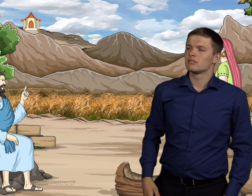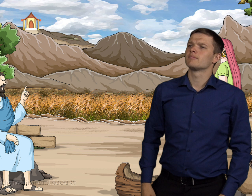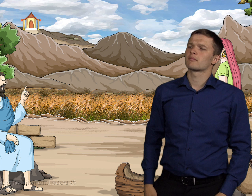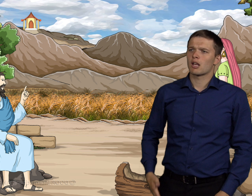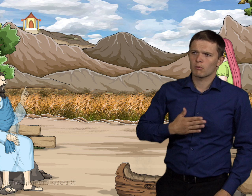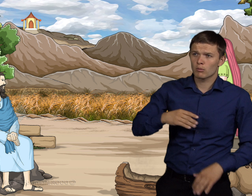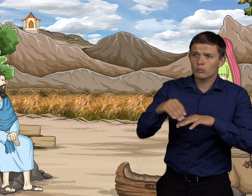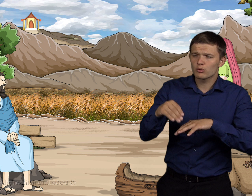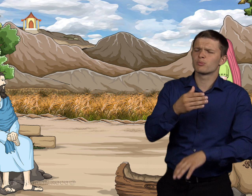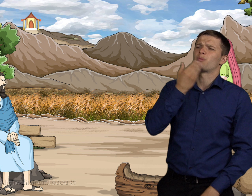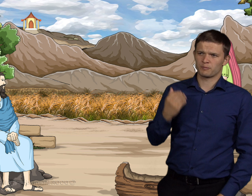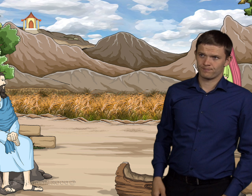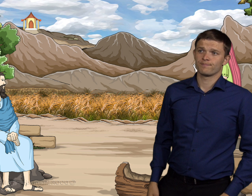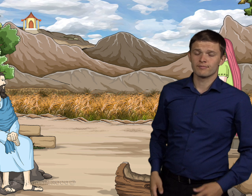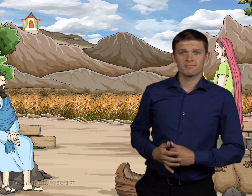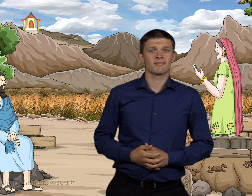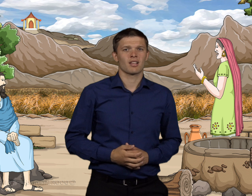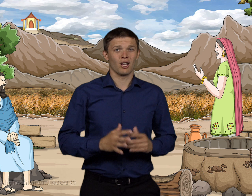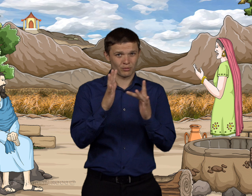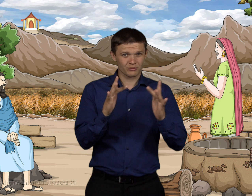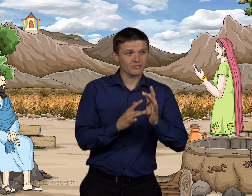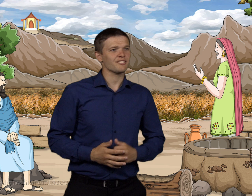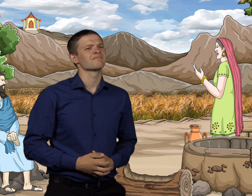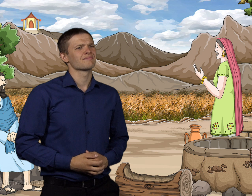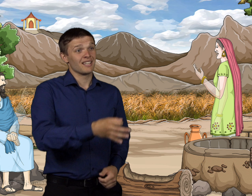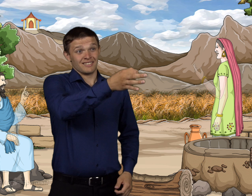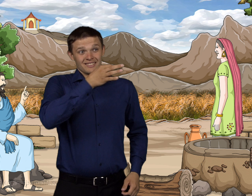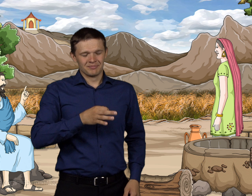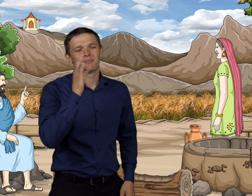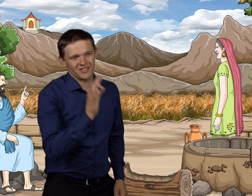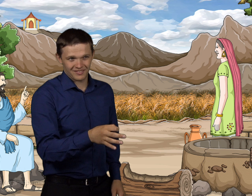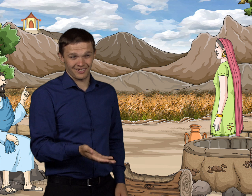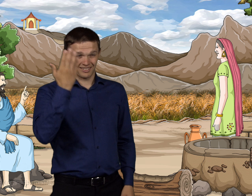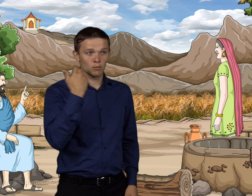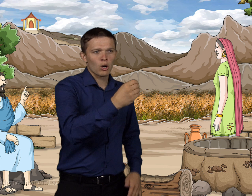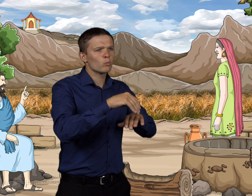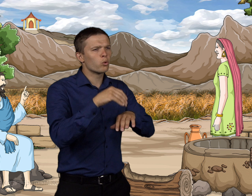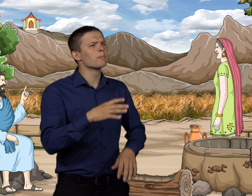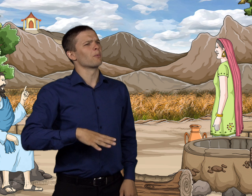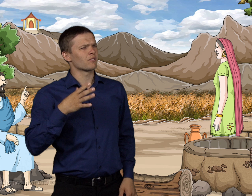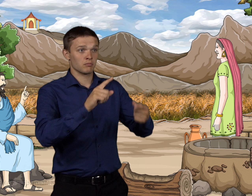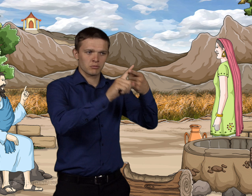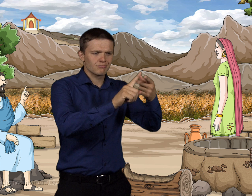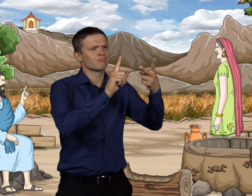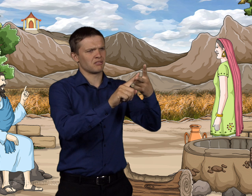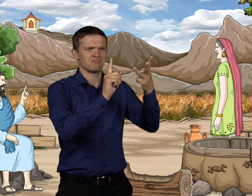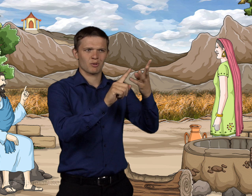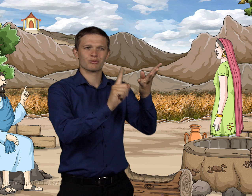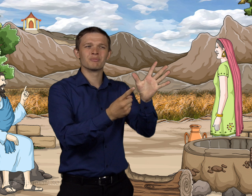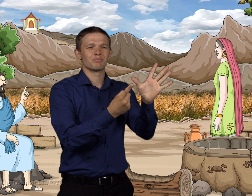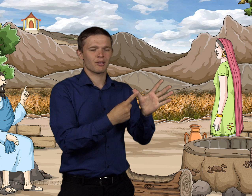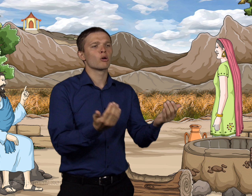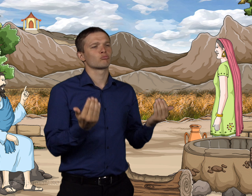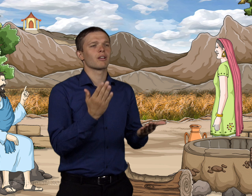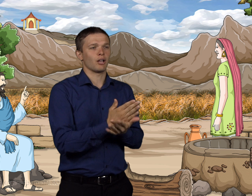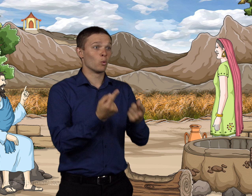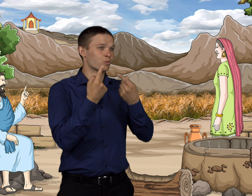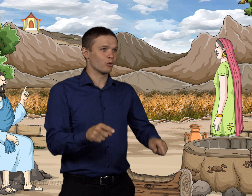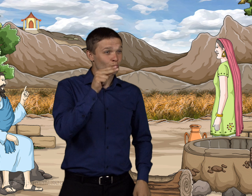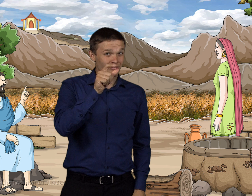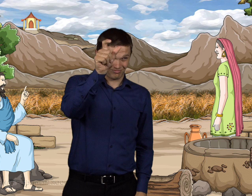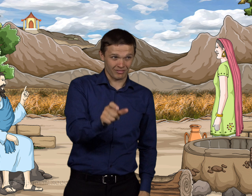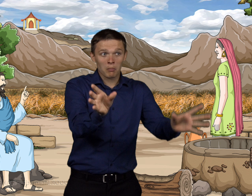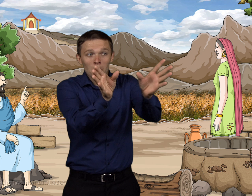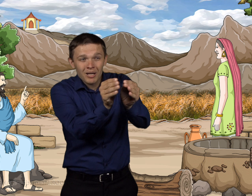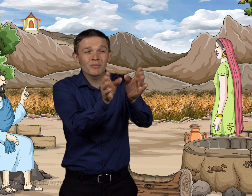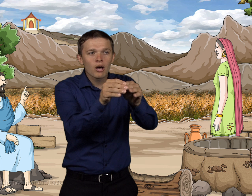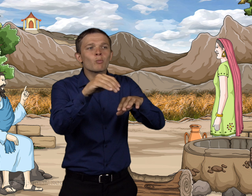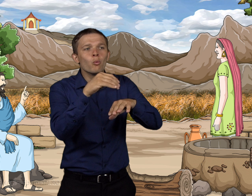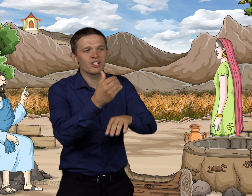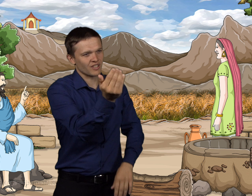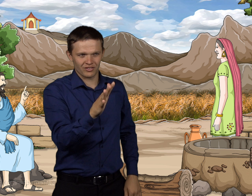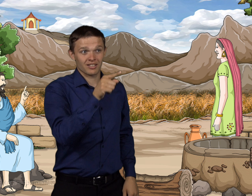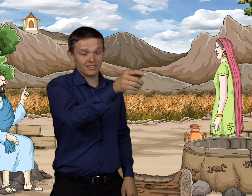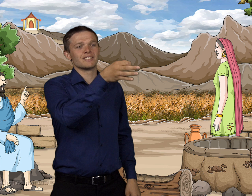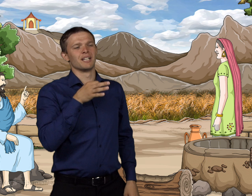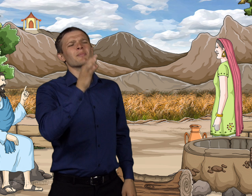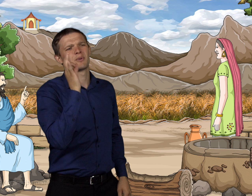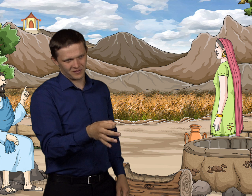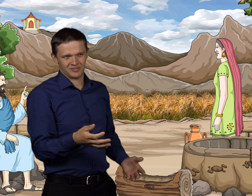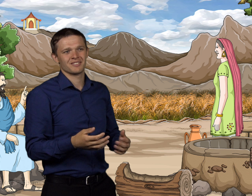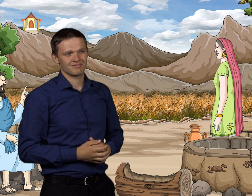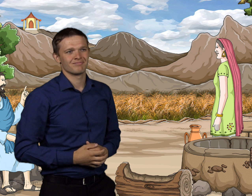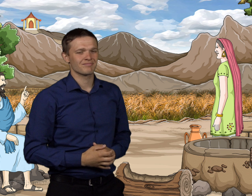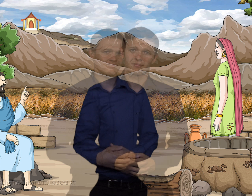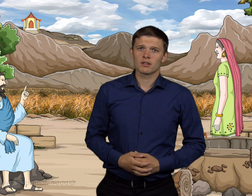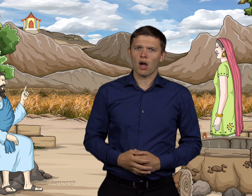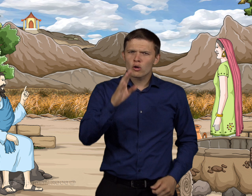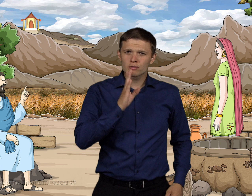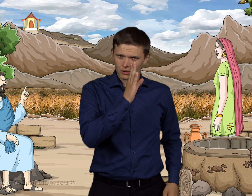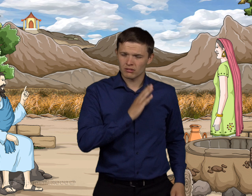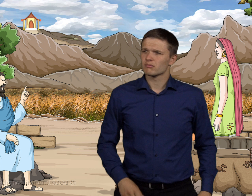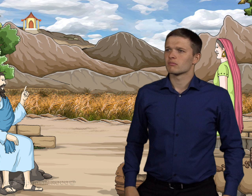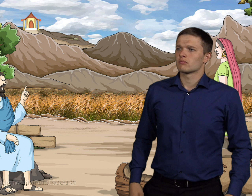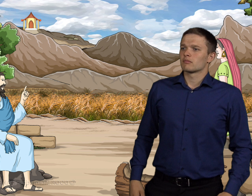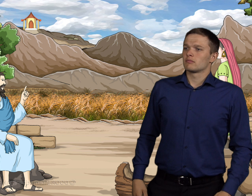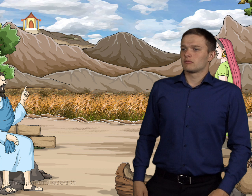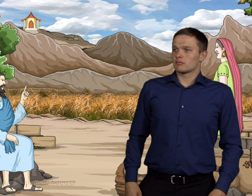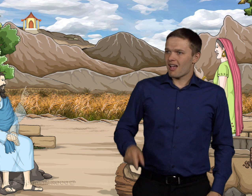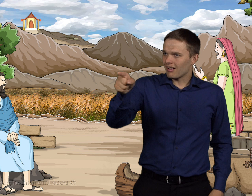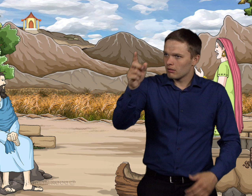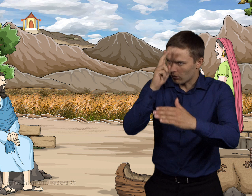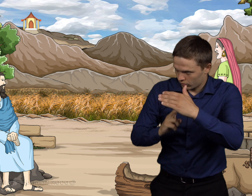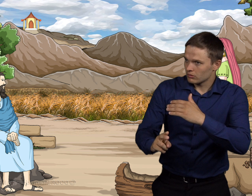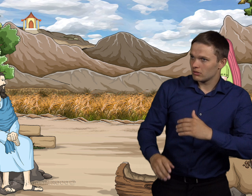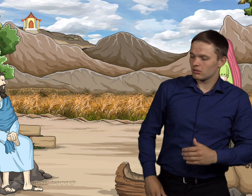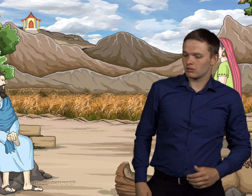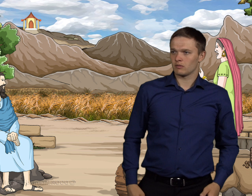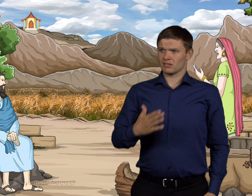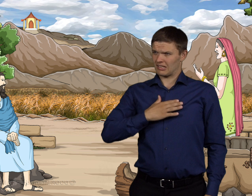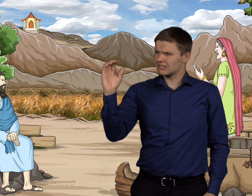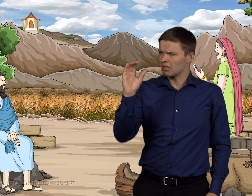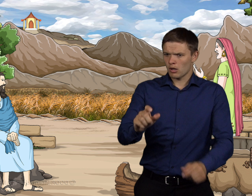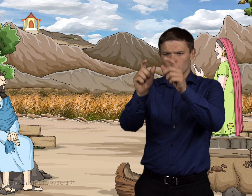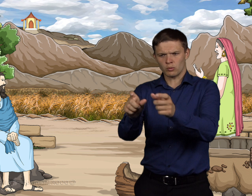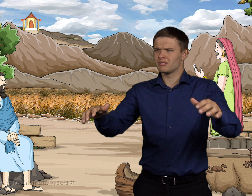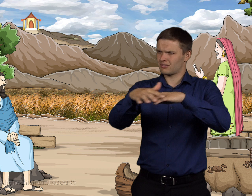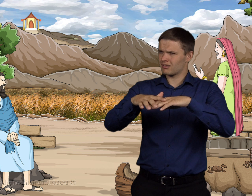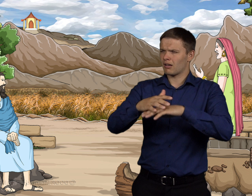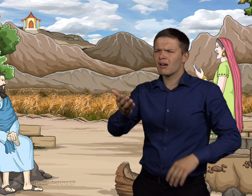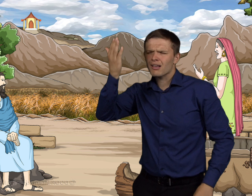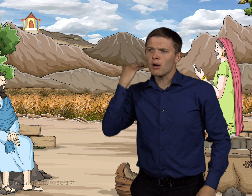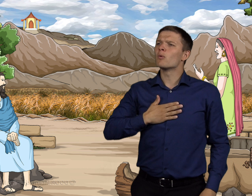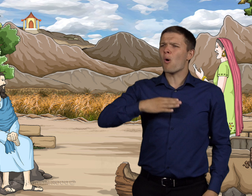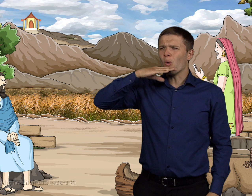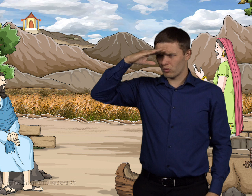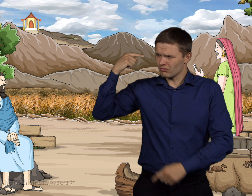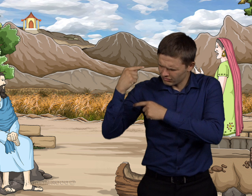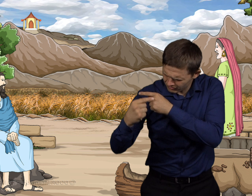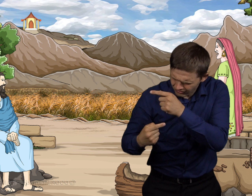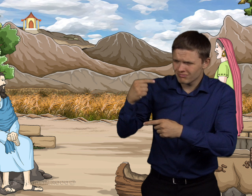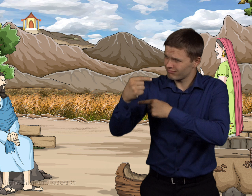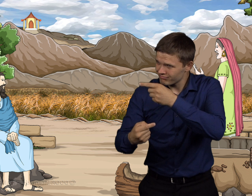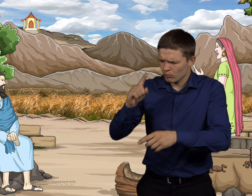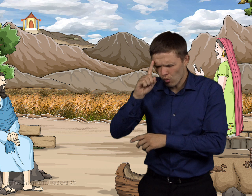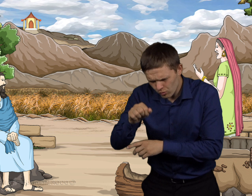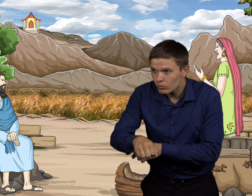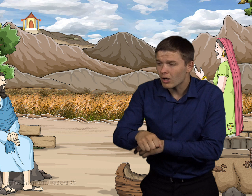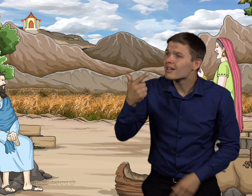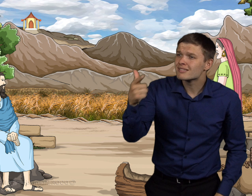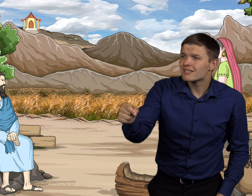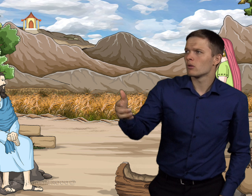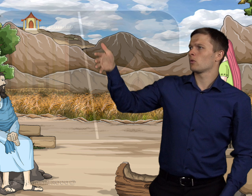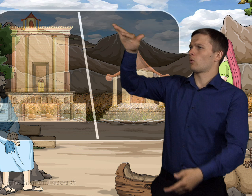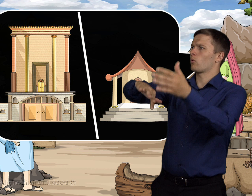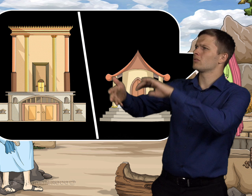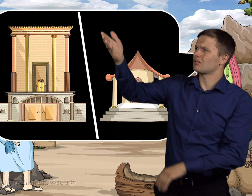Jesus said to her, “You are correct to say that you have no husband. In fact, you have had five husbands, and the man you now have is not your husband. You have spoken truthfully.” “Sir,” the woman said, “I see that You are a prophet.